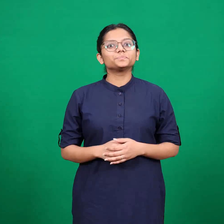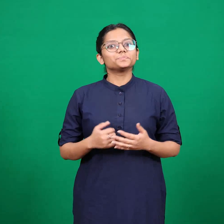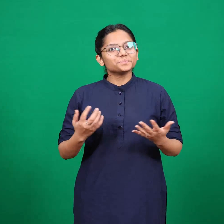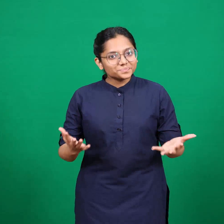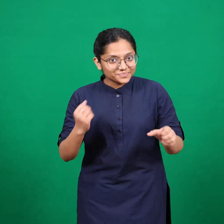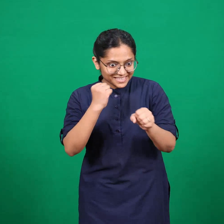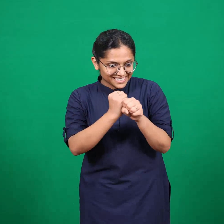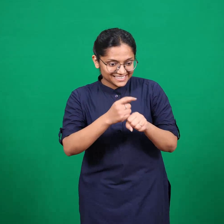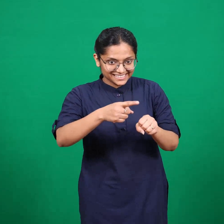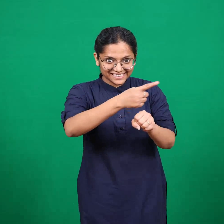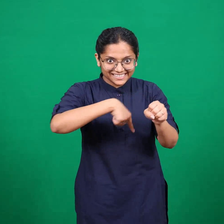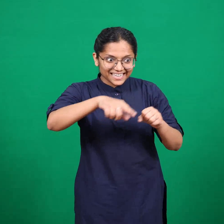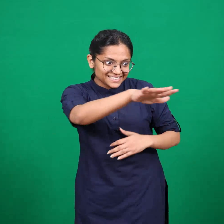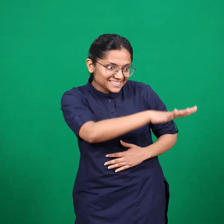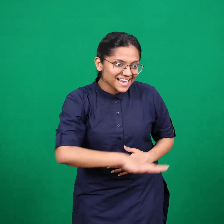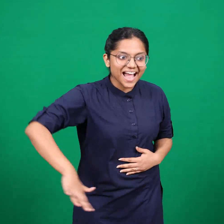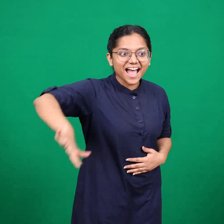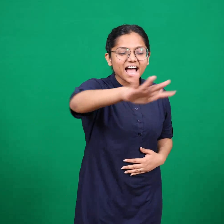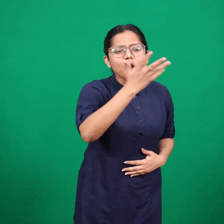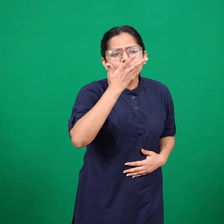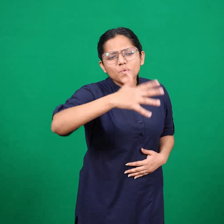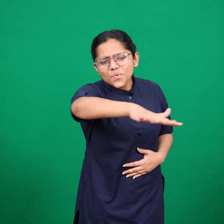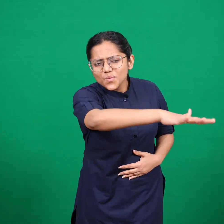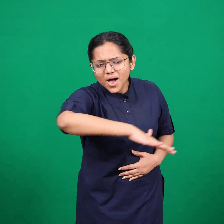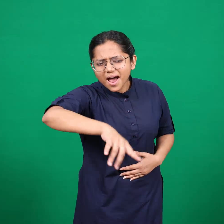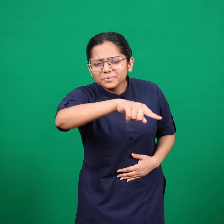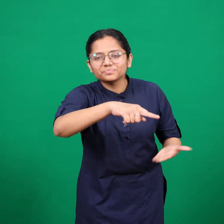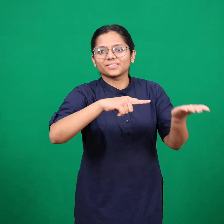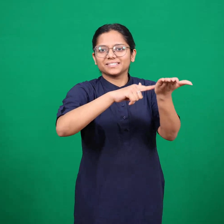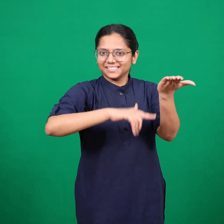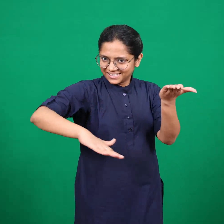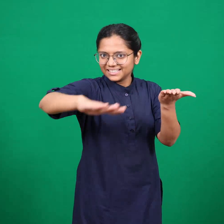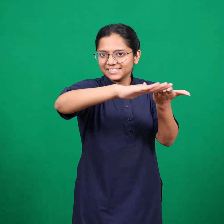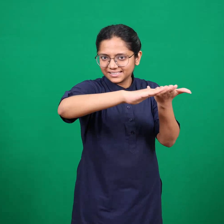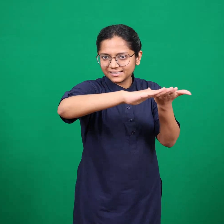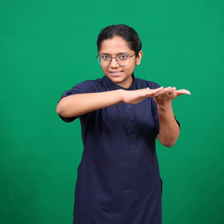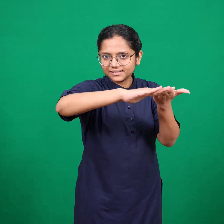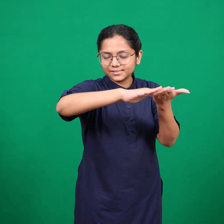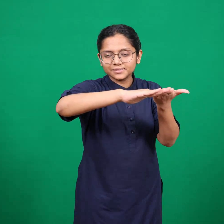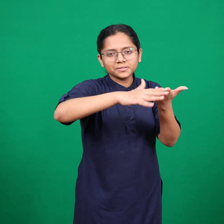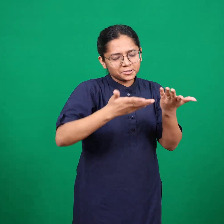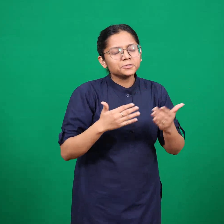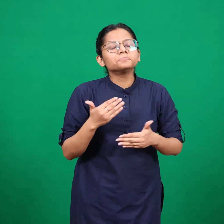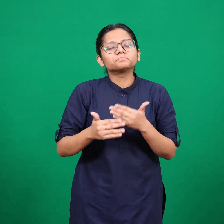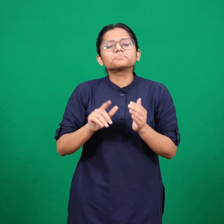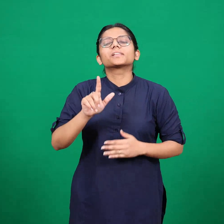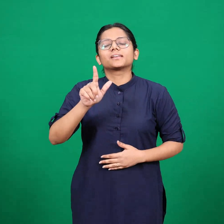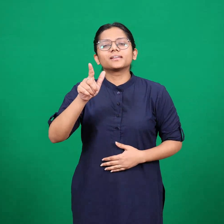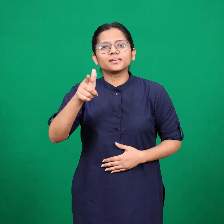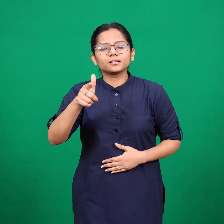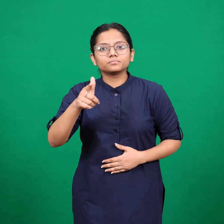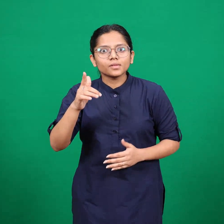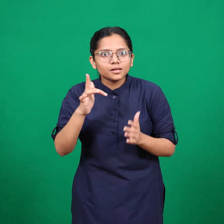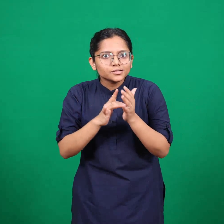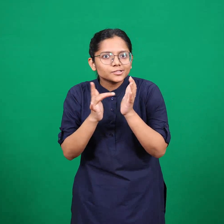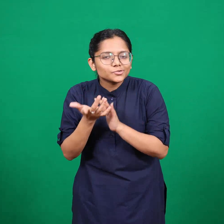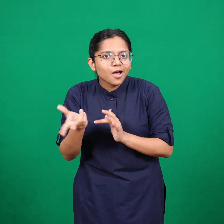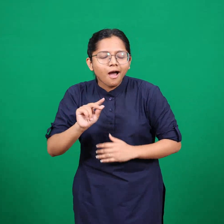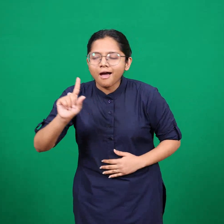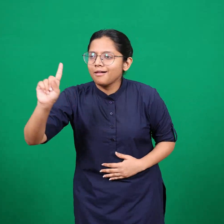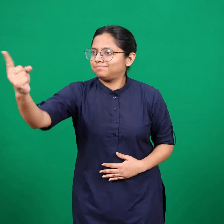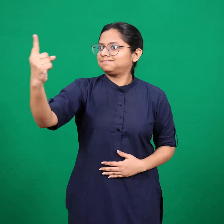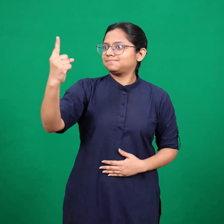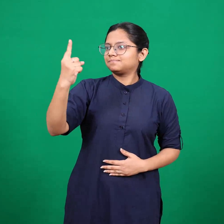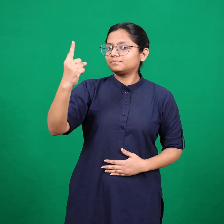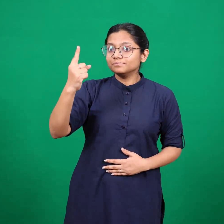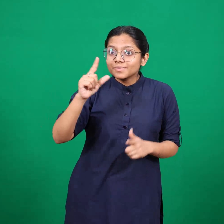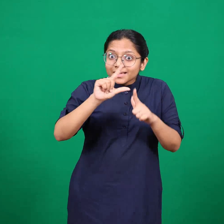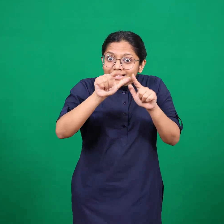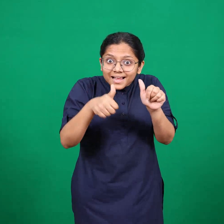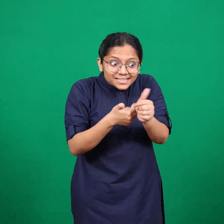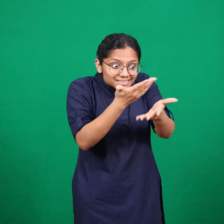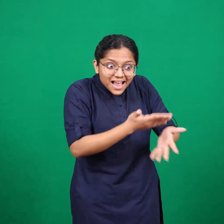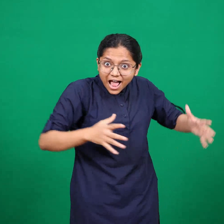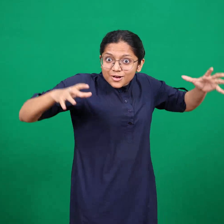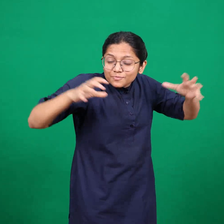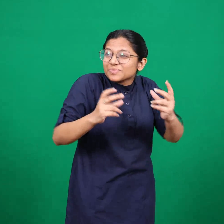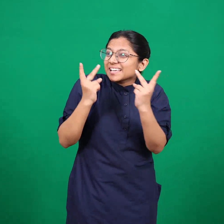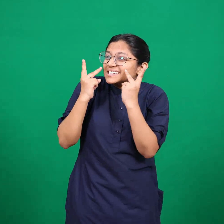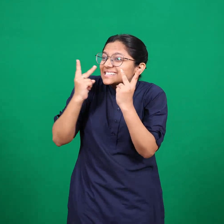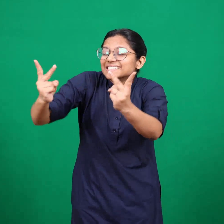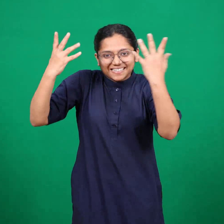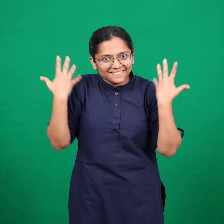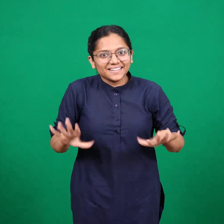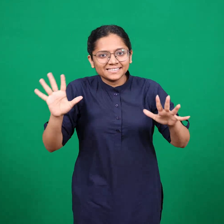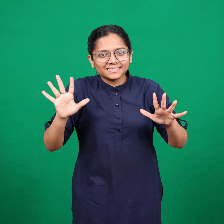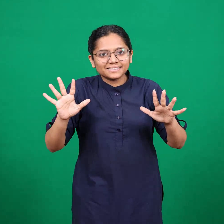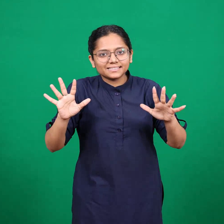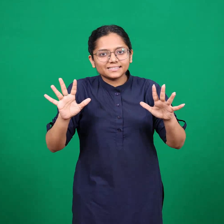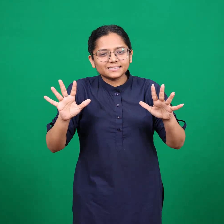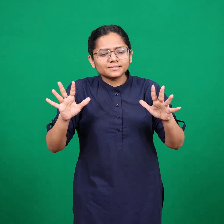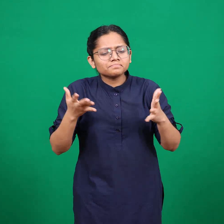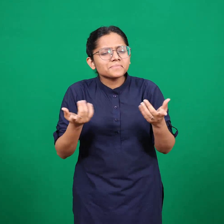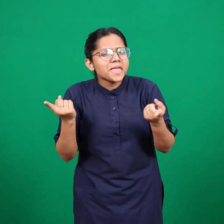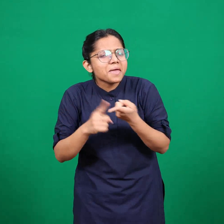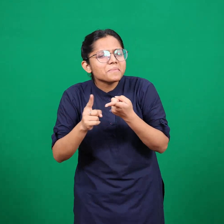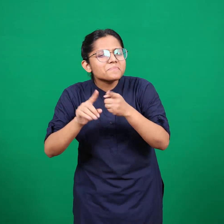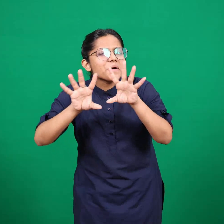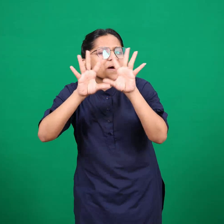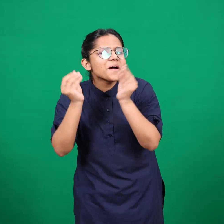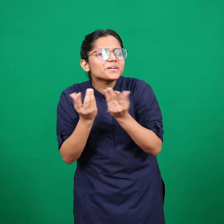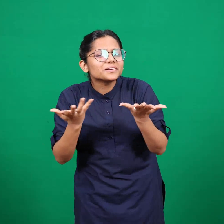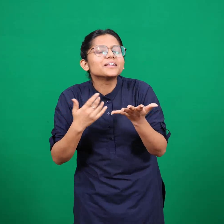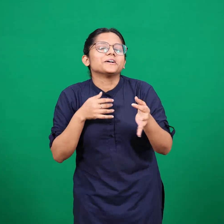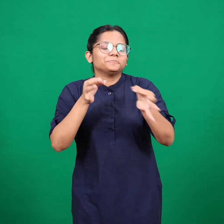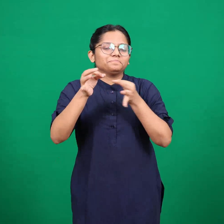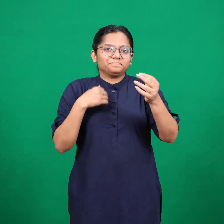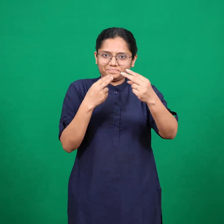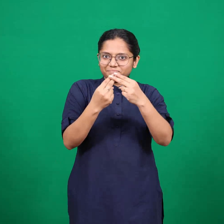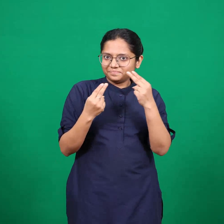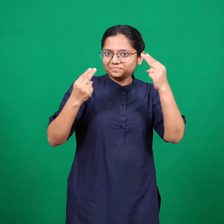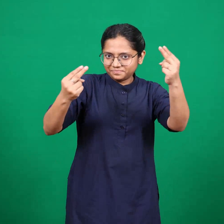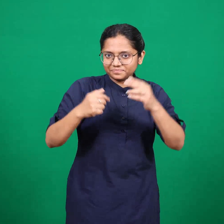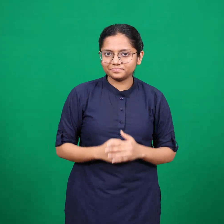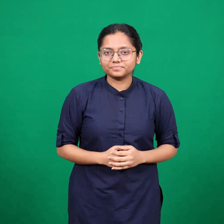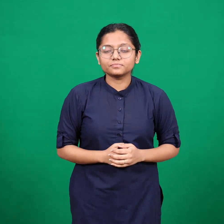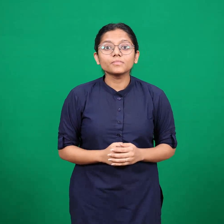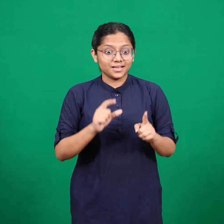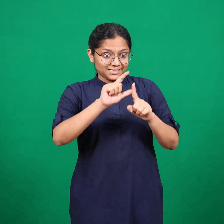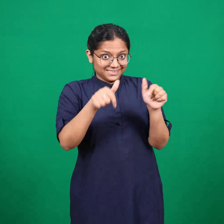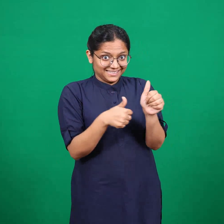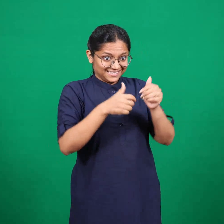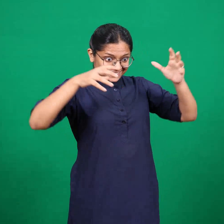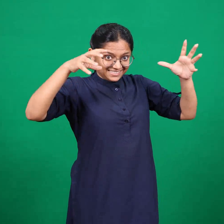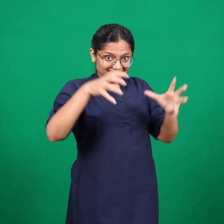Later, by the Sea of Tiberias, Jesus again revealed Himself to the disciples.